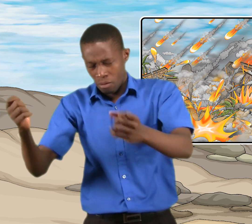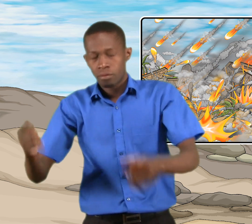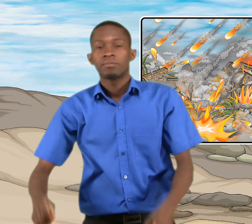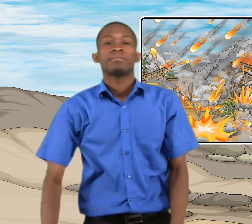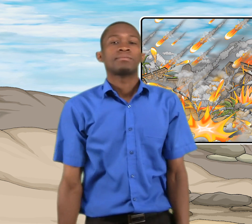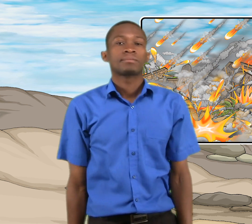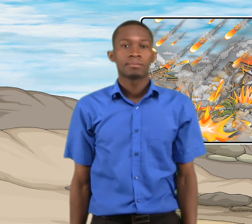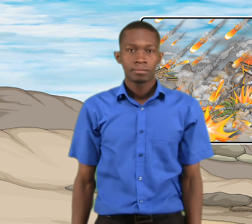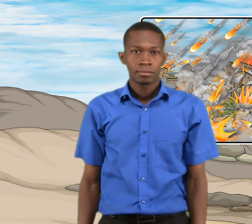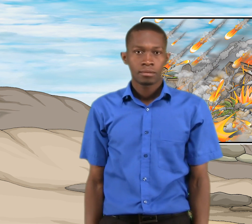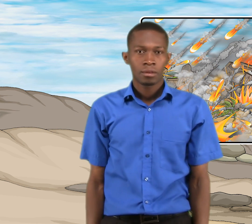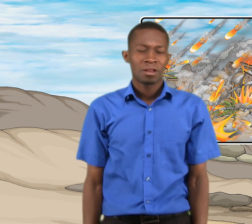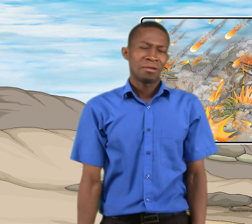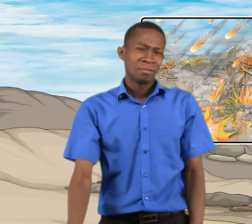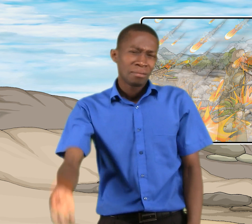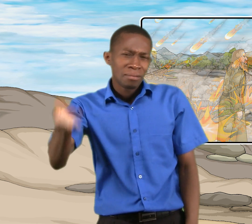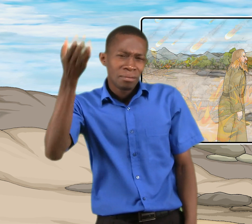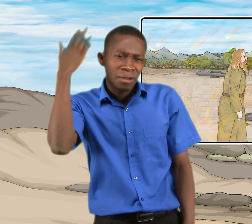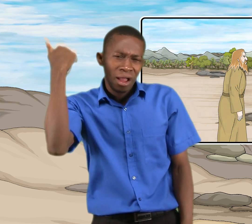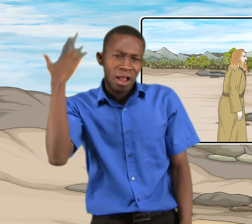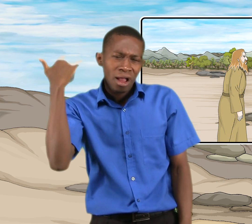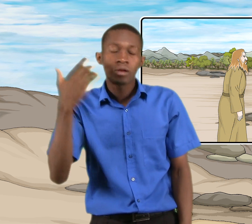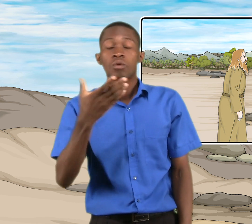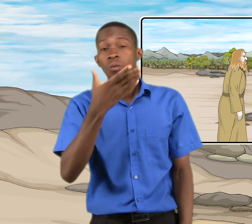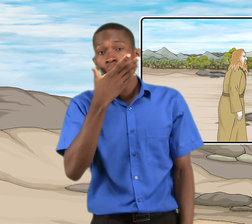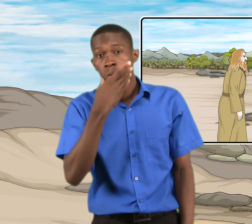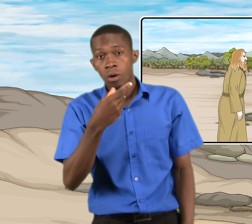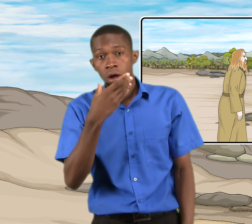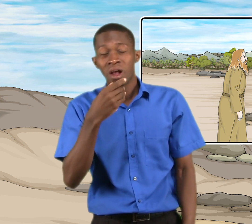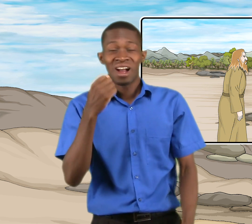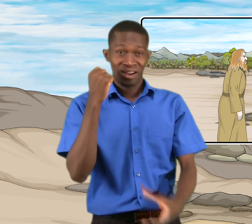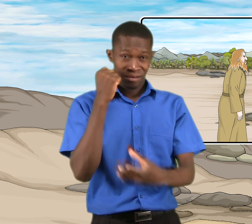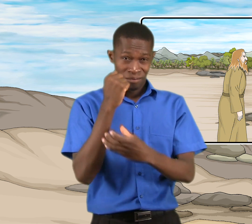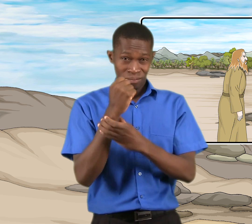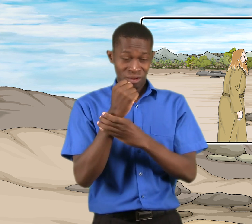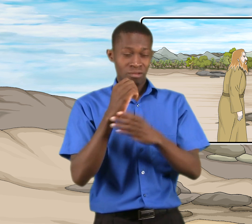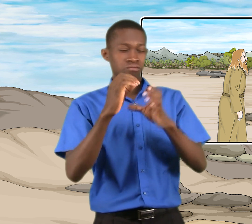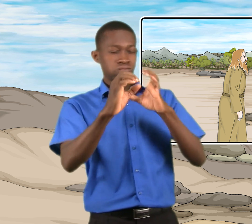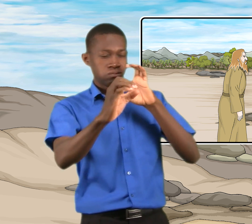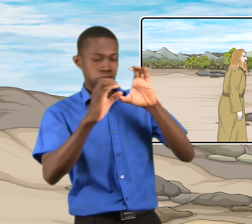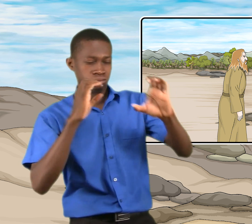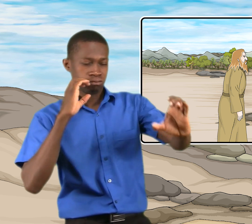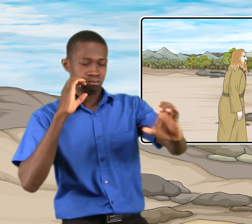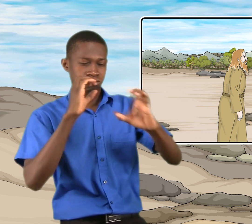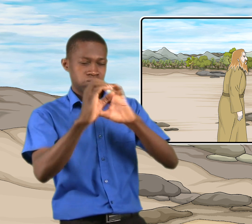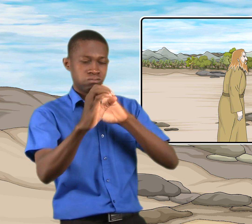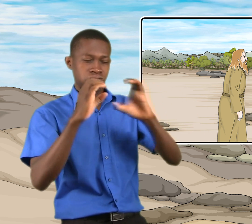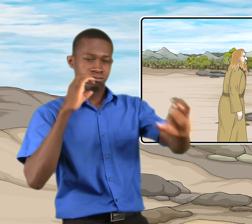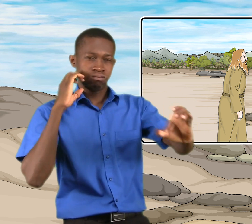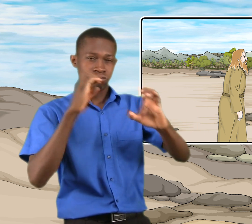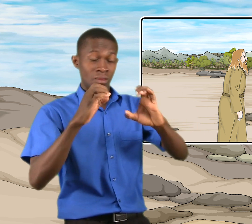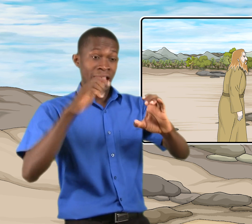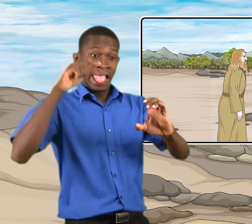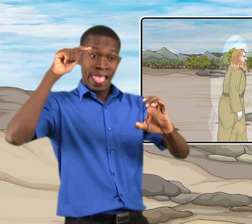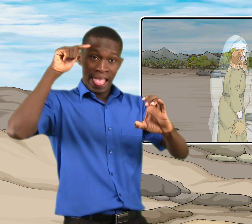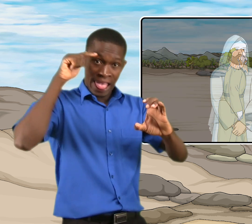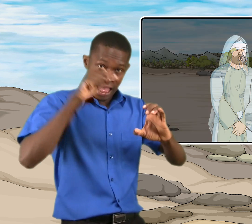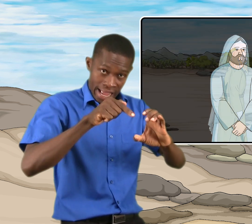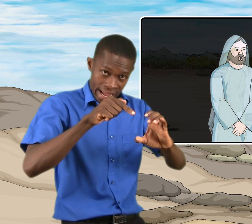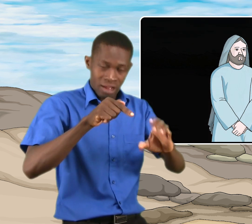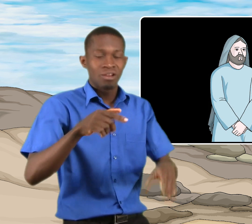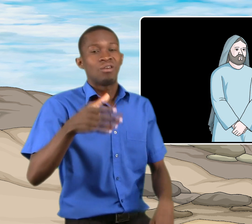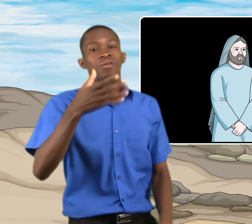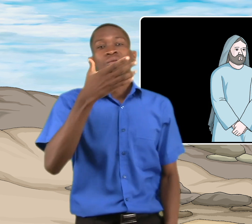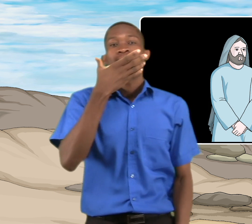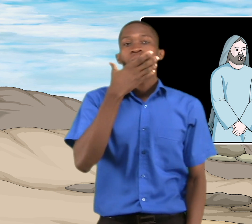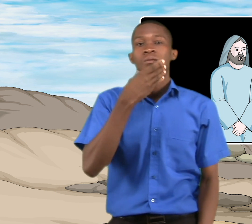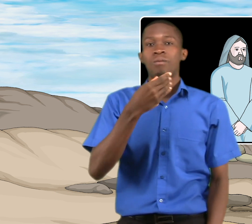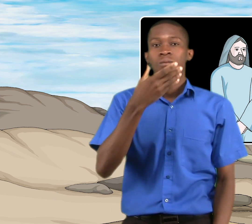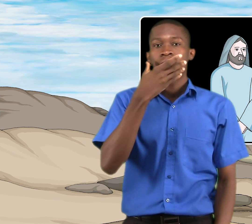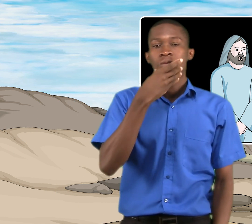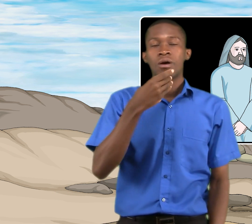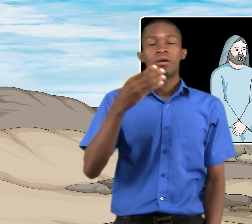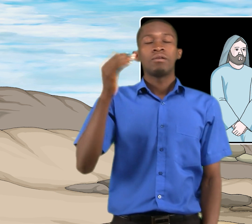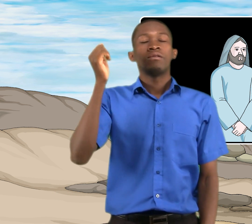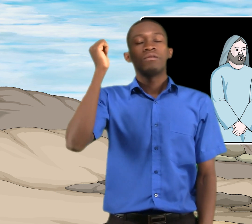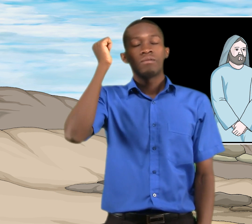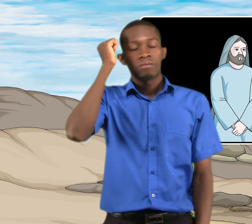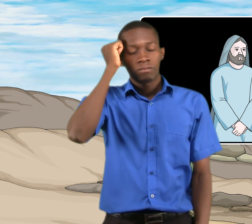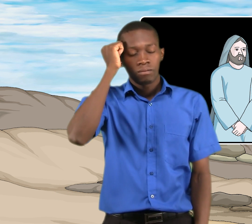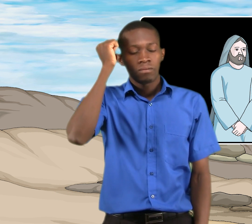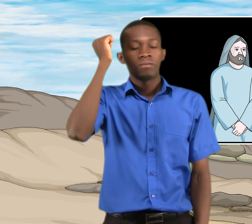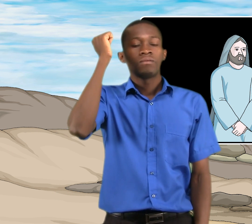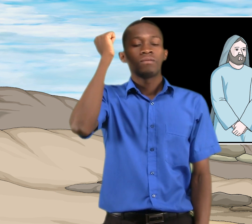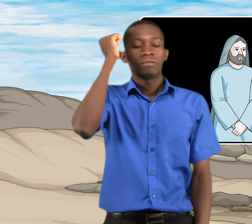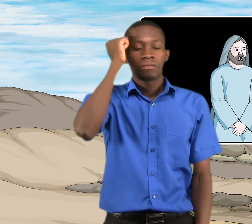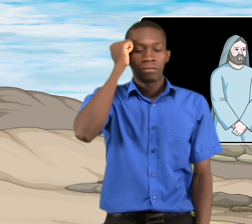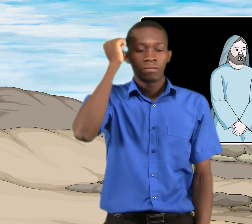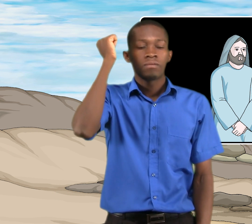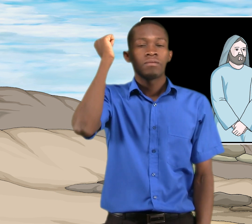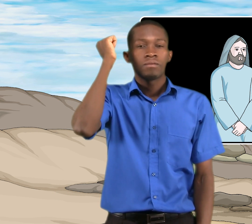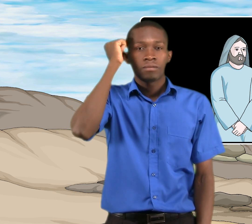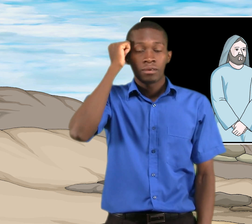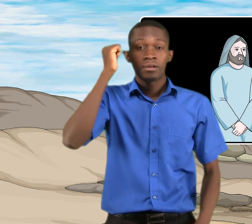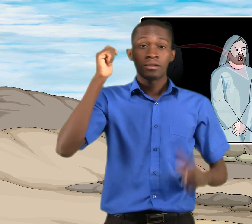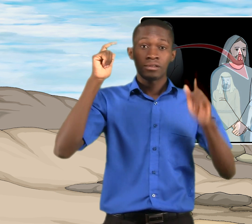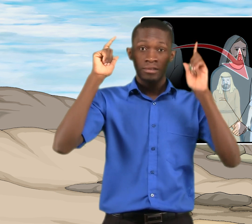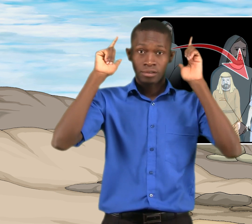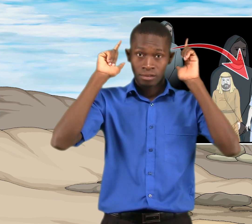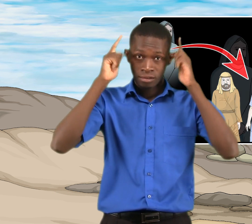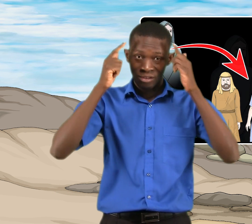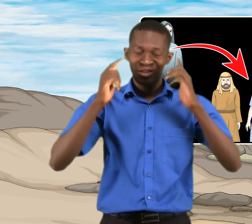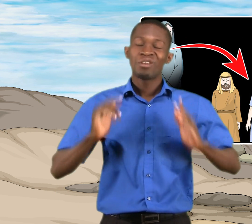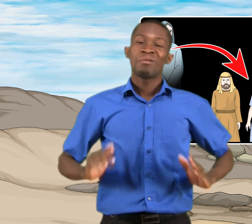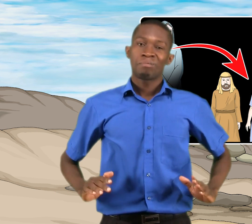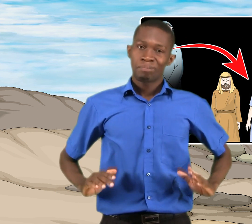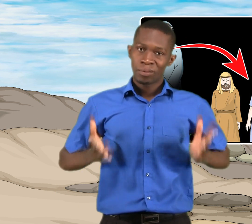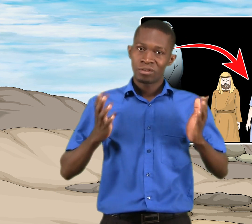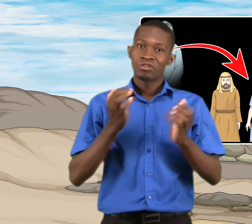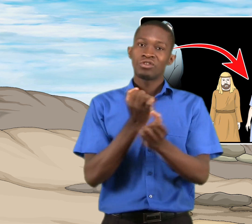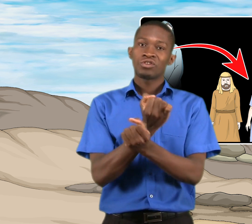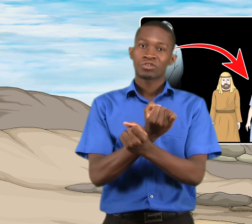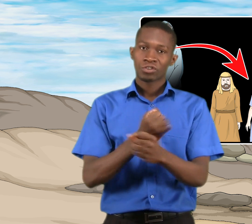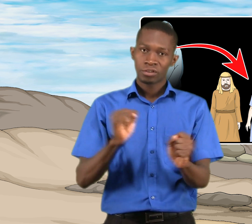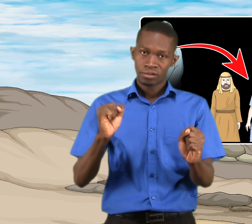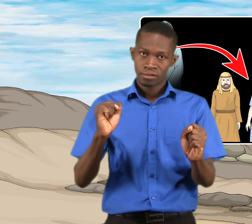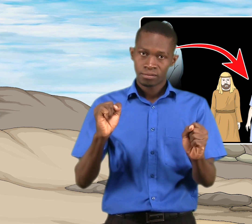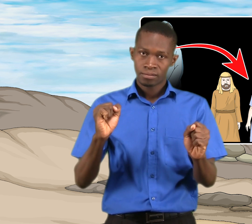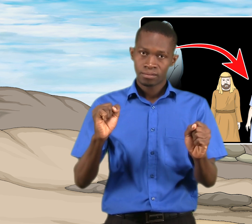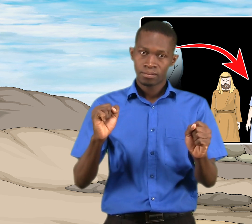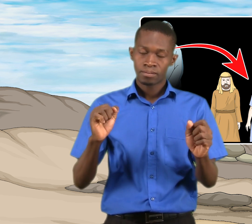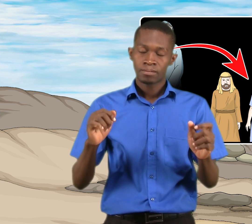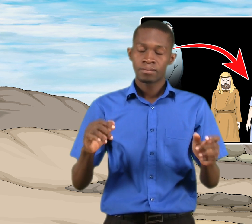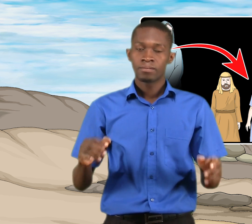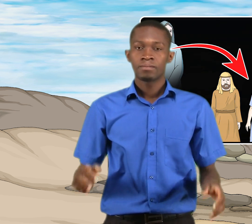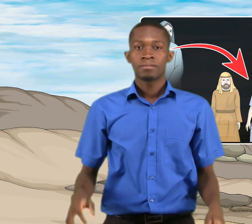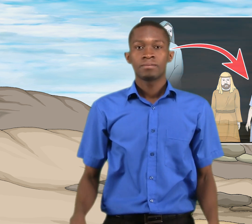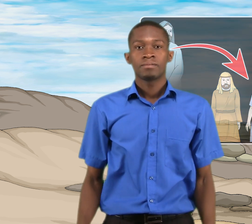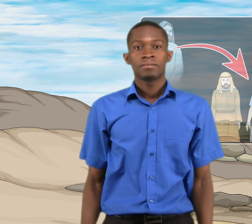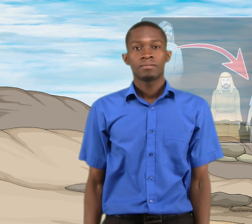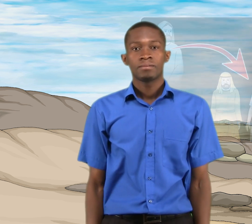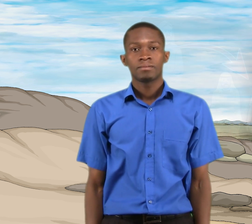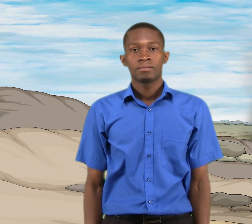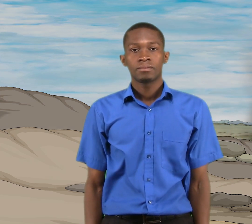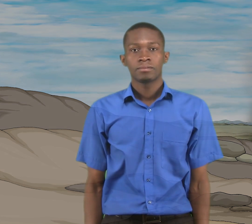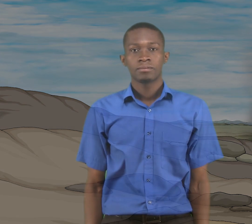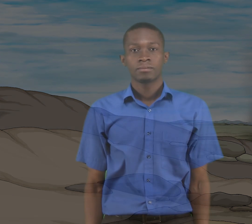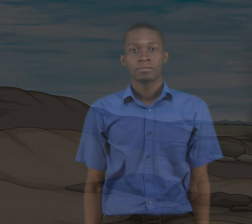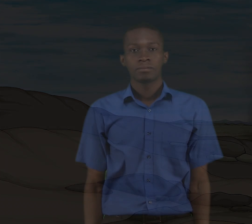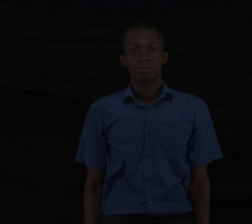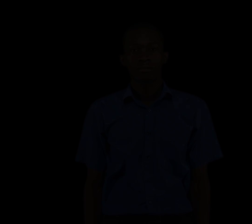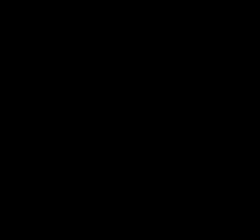So when God destroyed the cities of the plain, He remembered Abraham, and He brought Lot out of the catastrophe that destroyed the cities where he had lived.